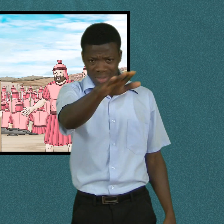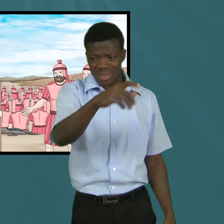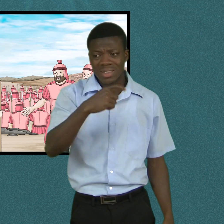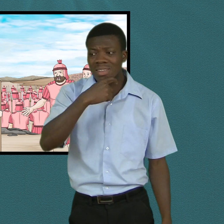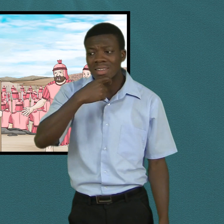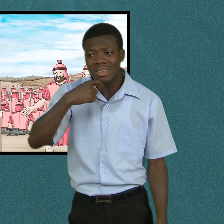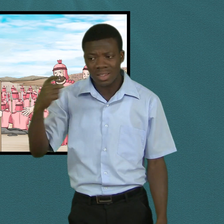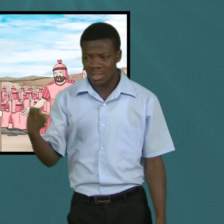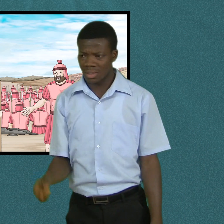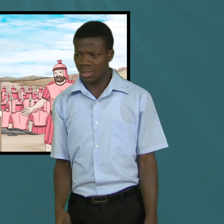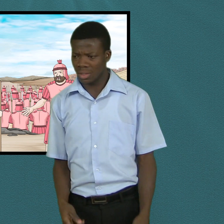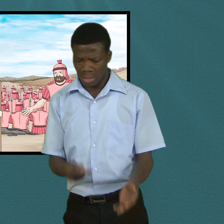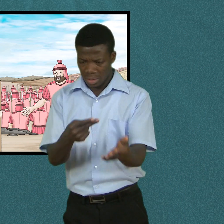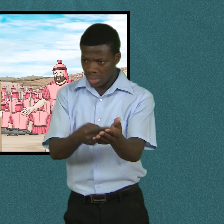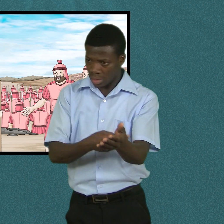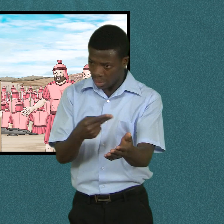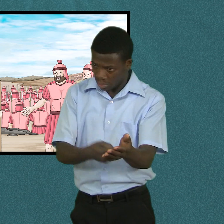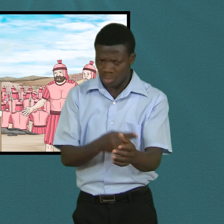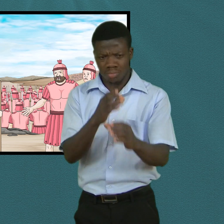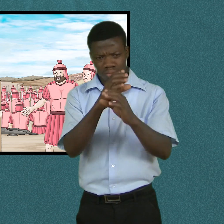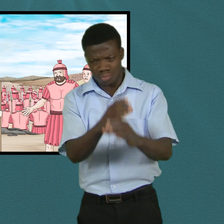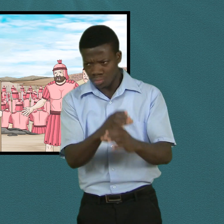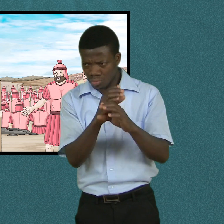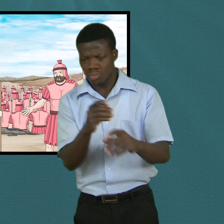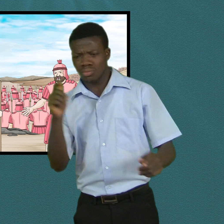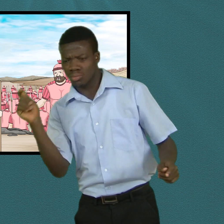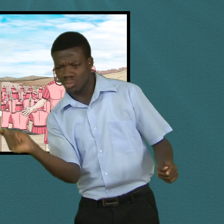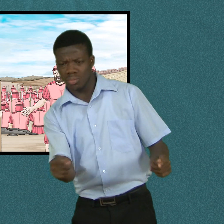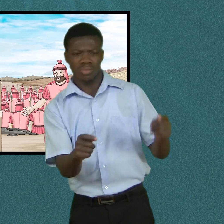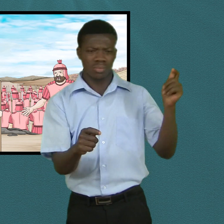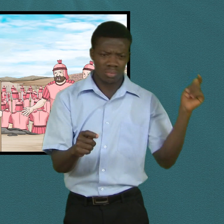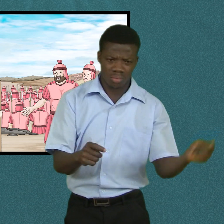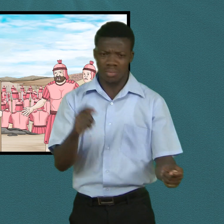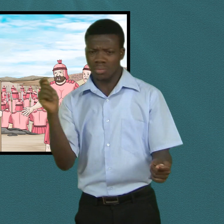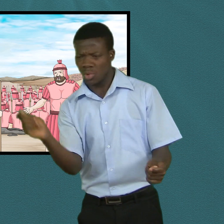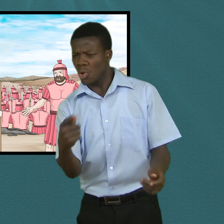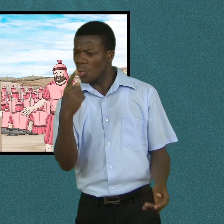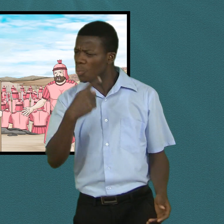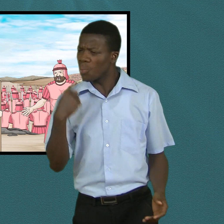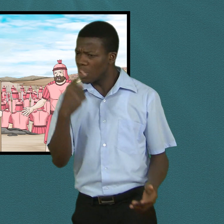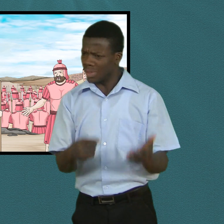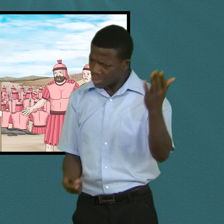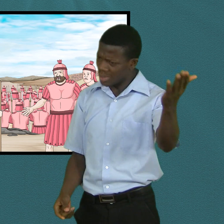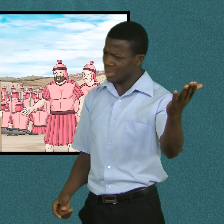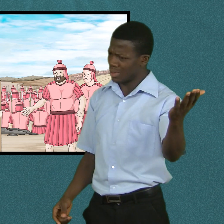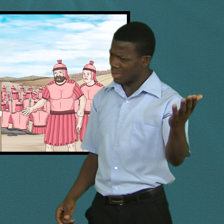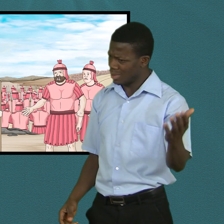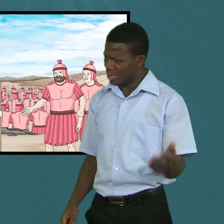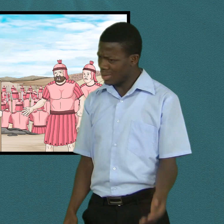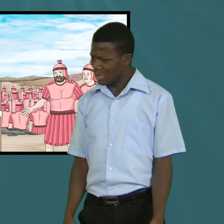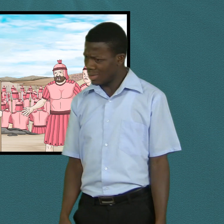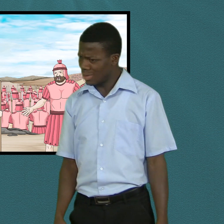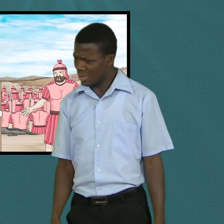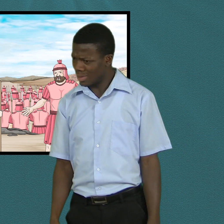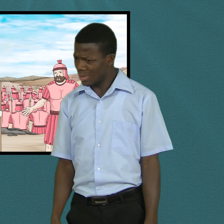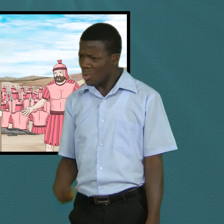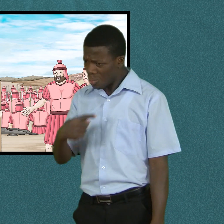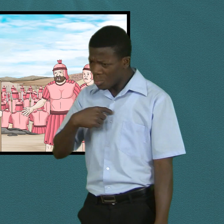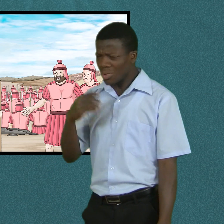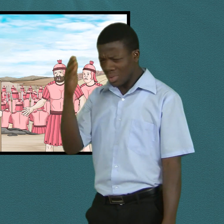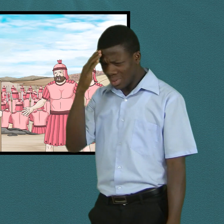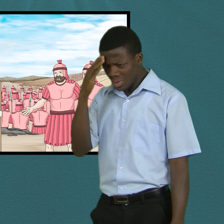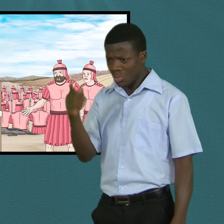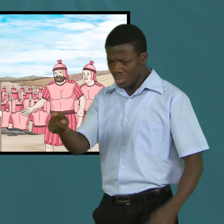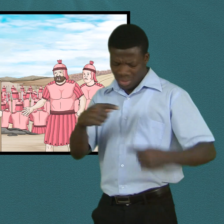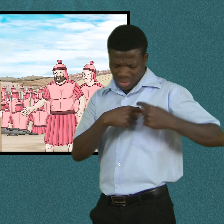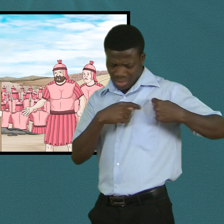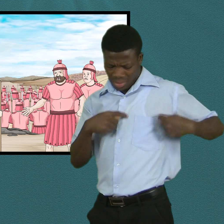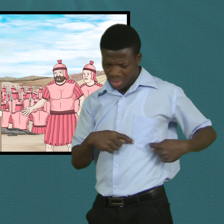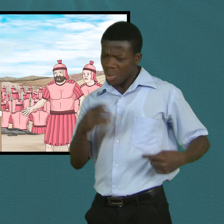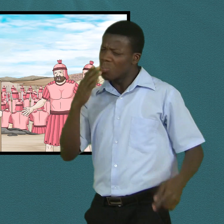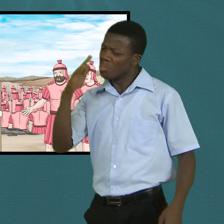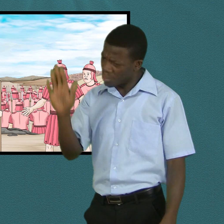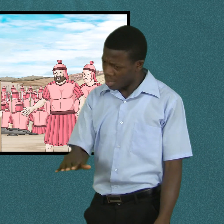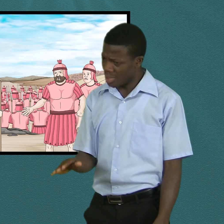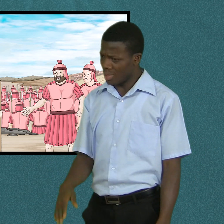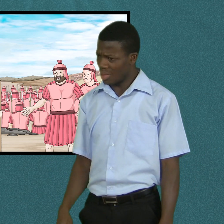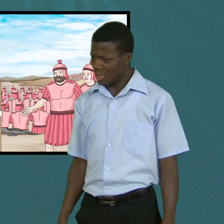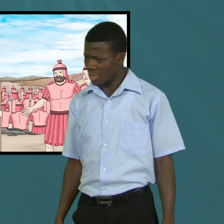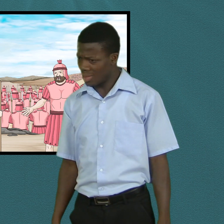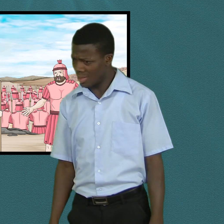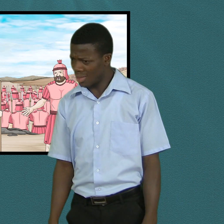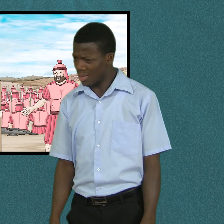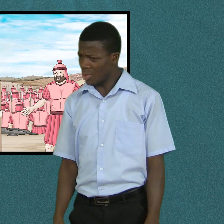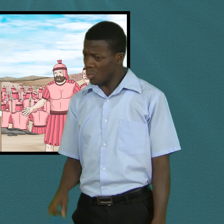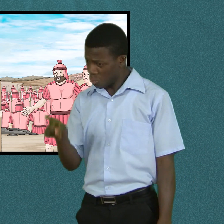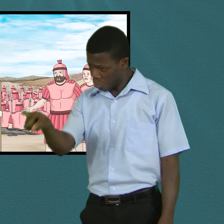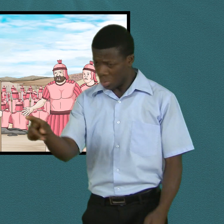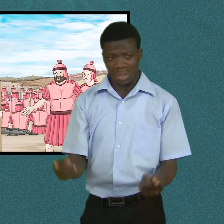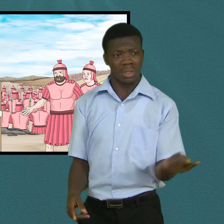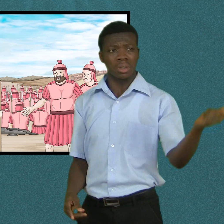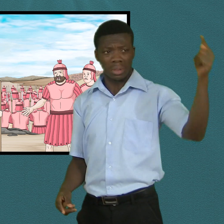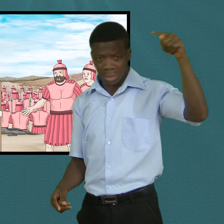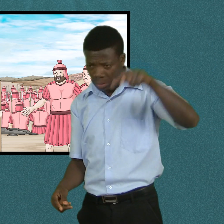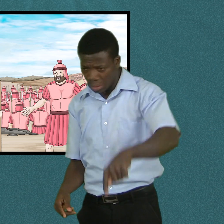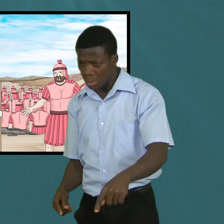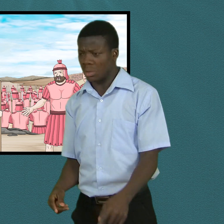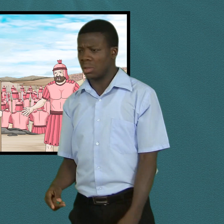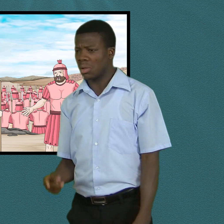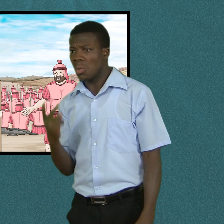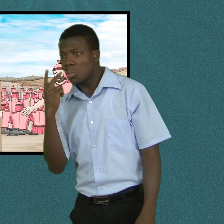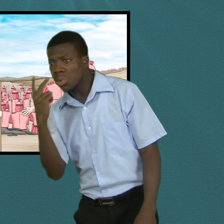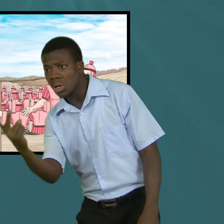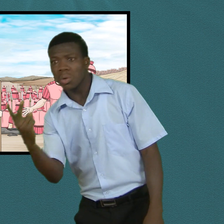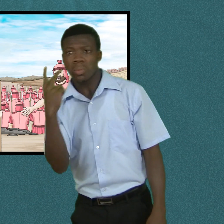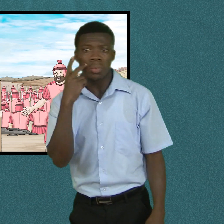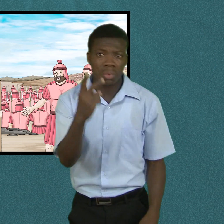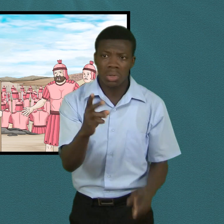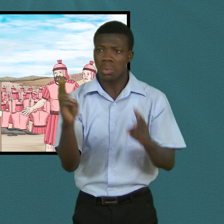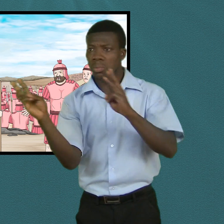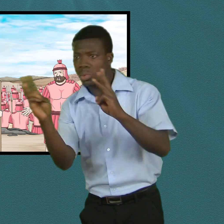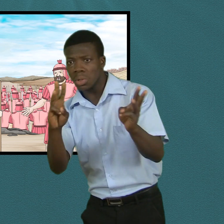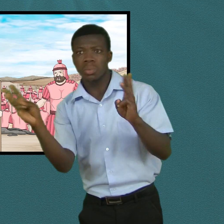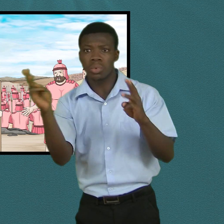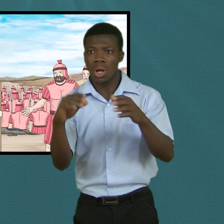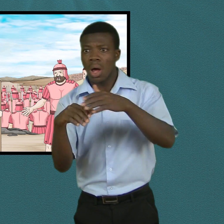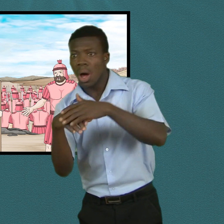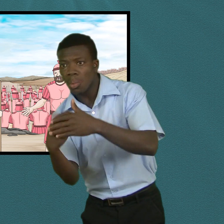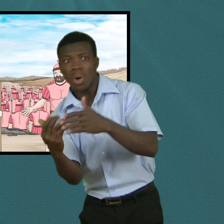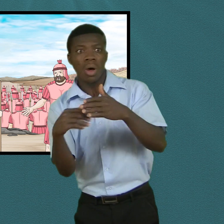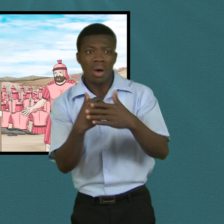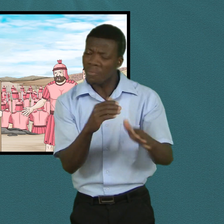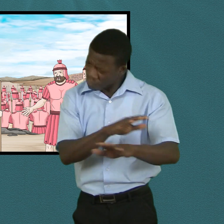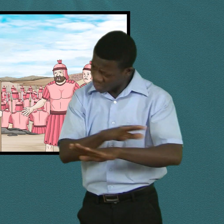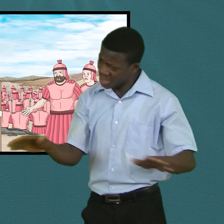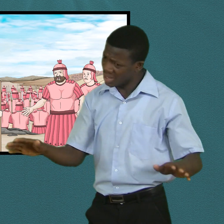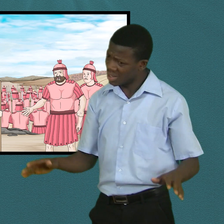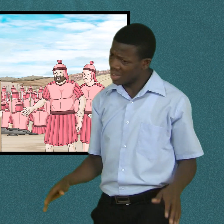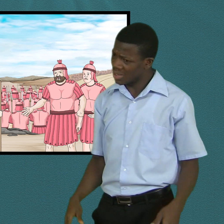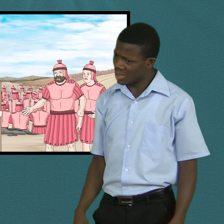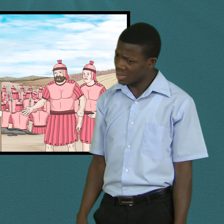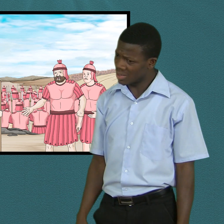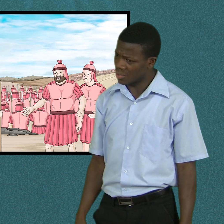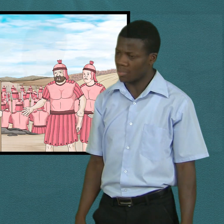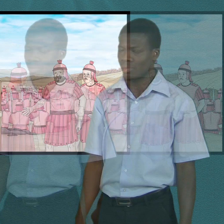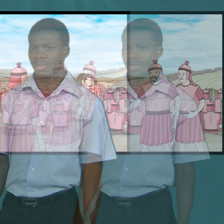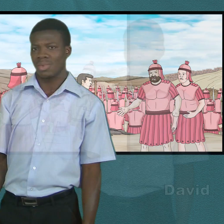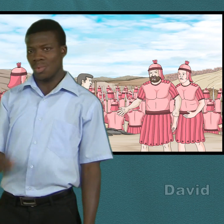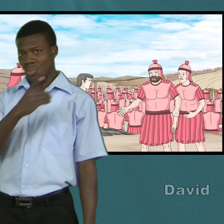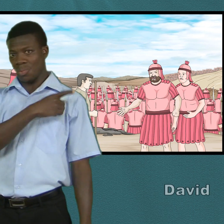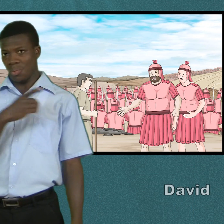he asked. “And with whom did you leave those few sheep in the wilderness?